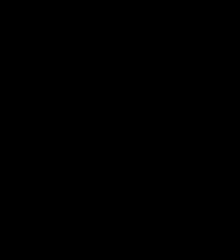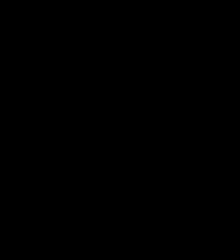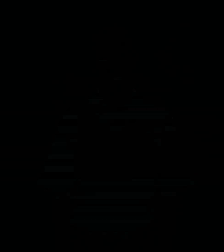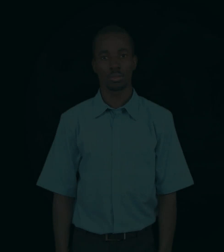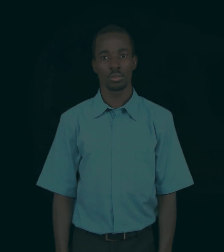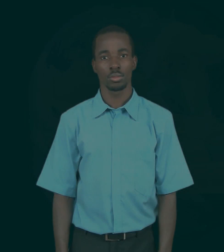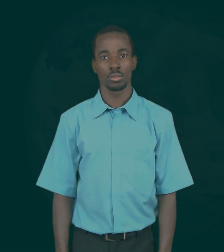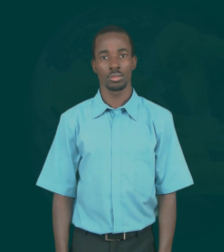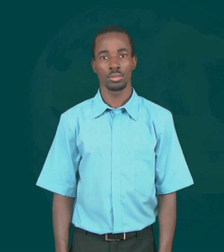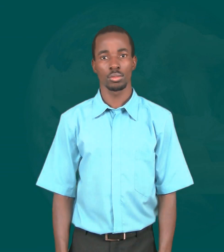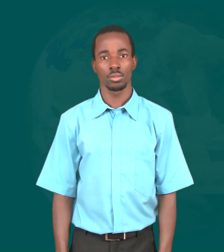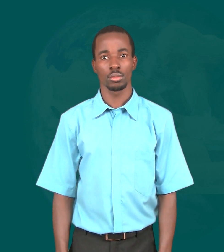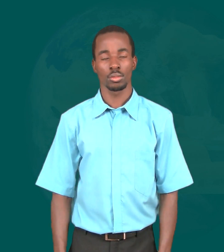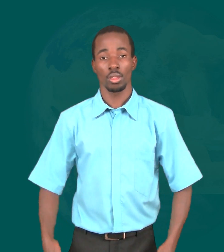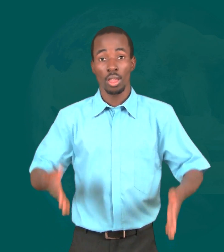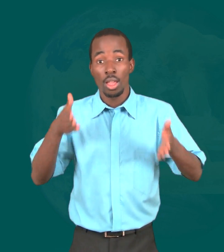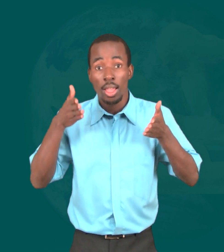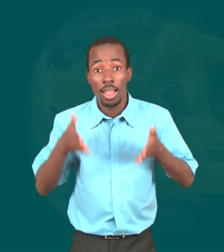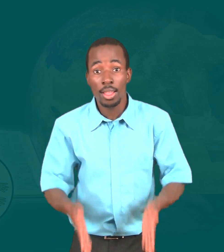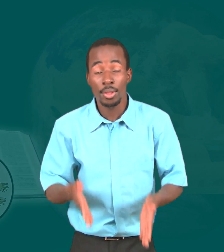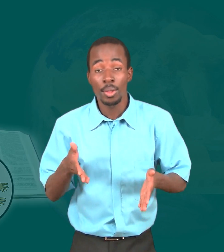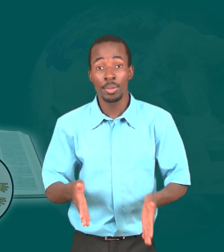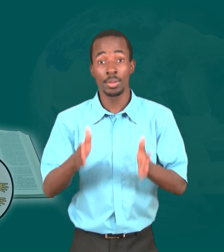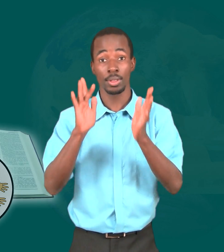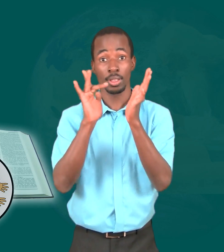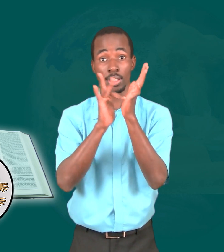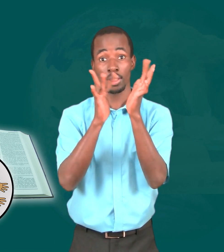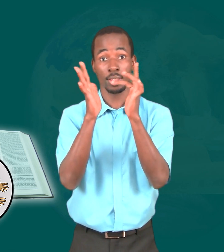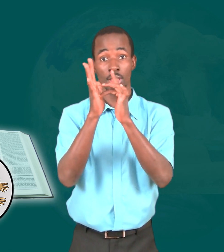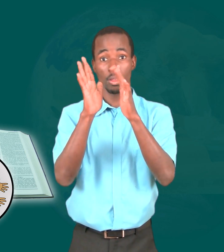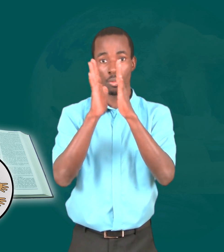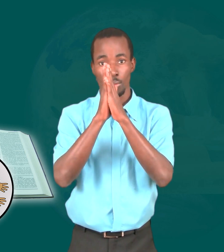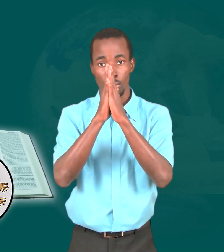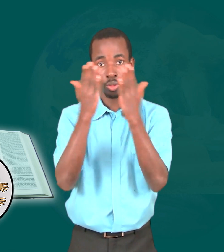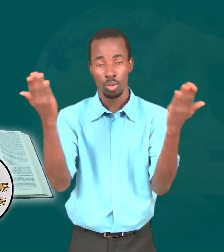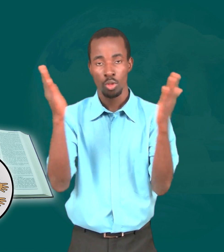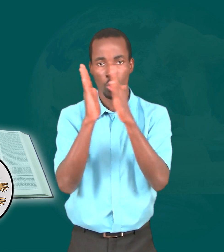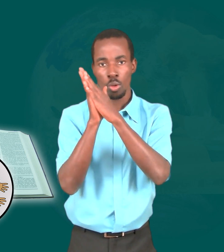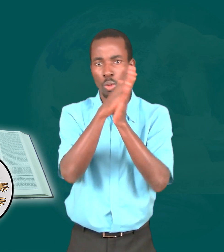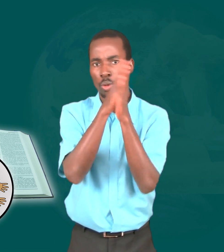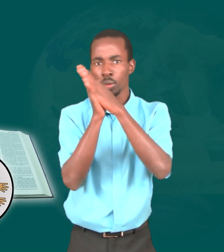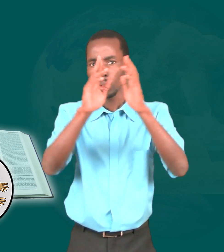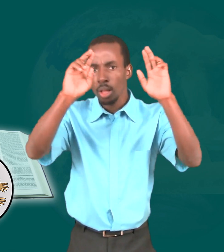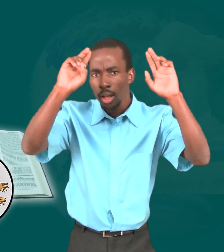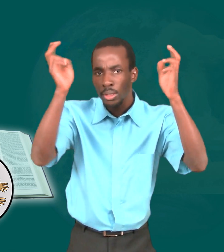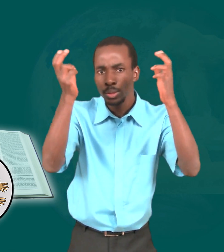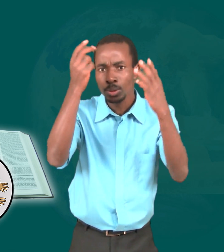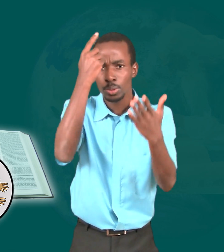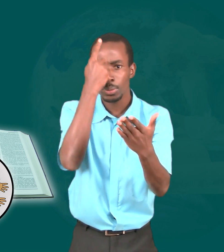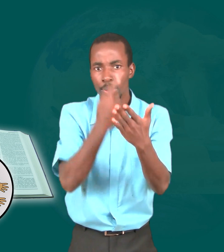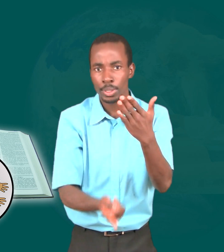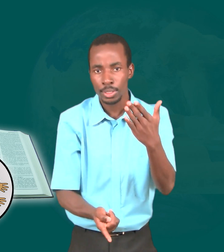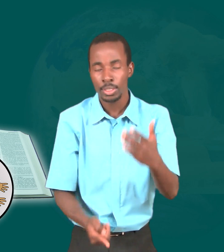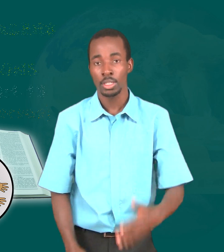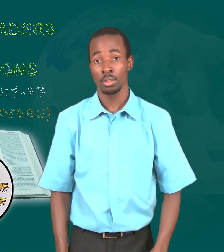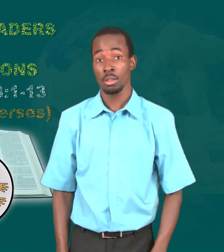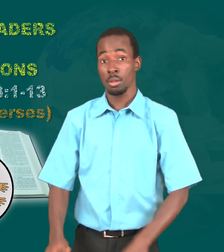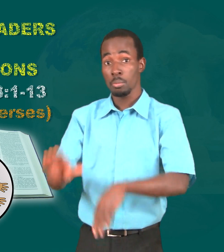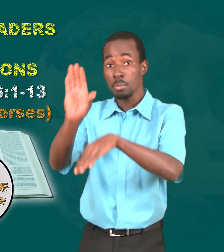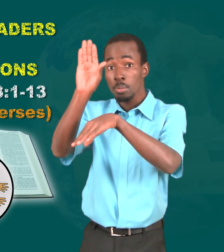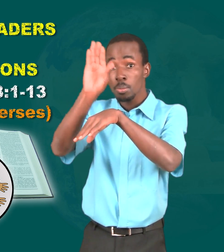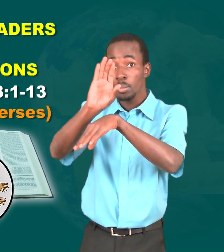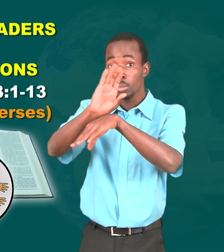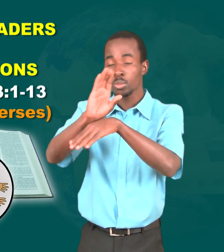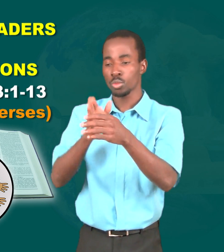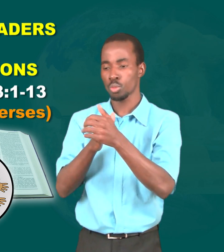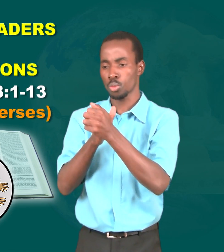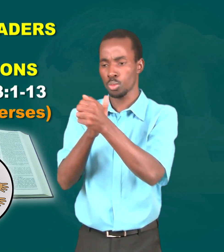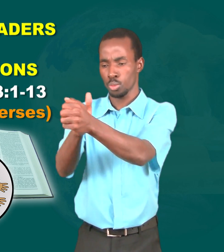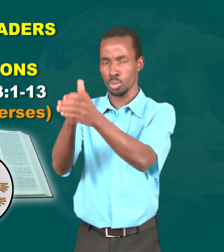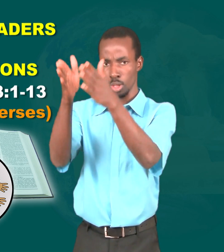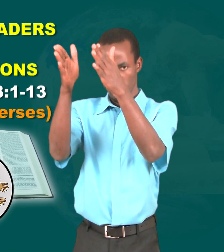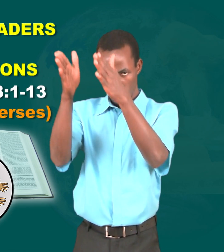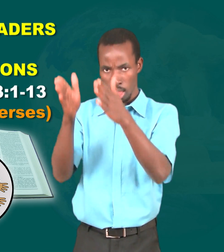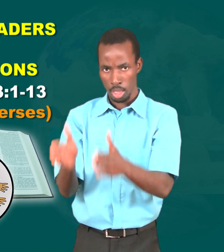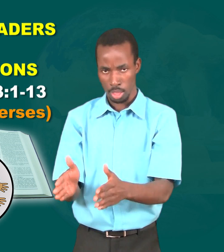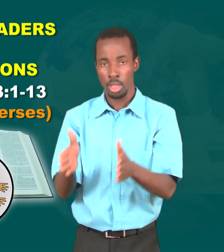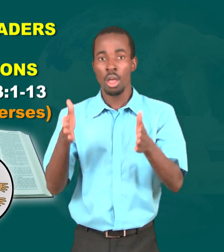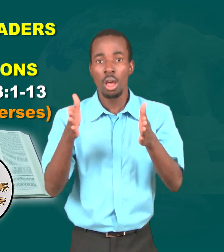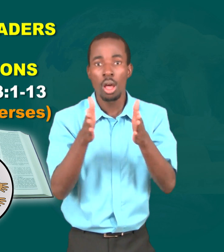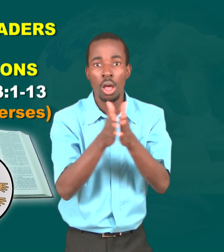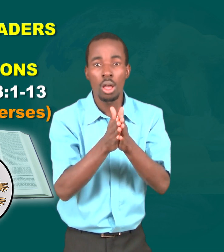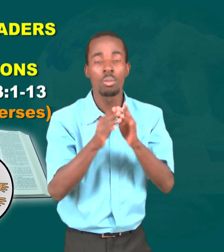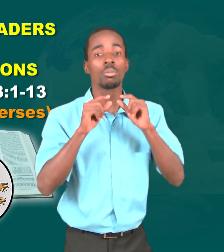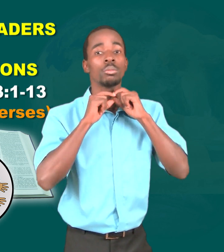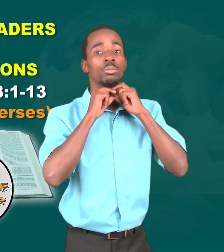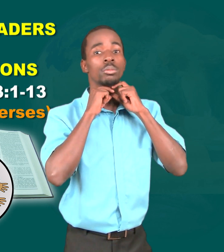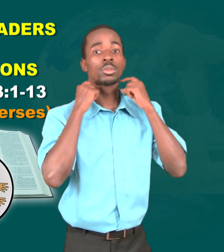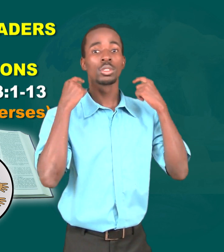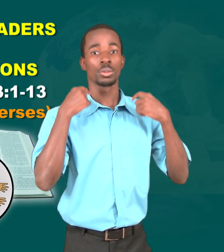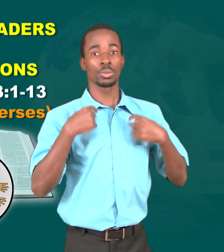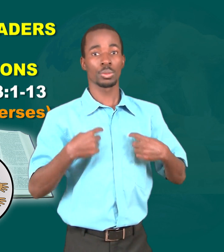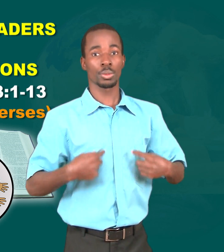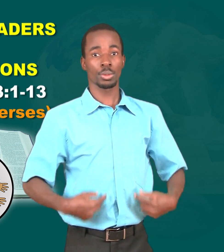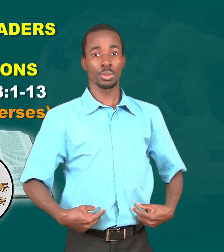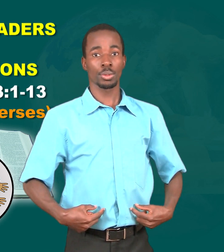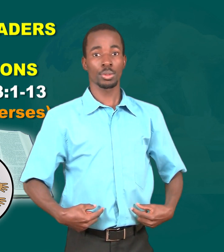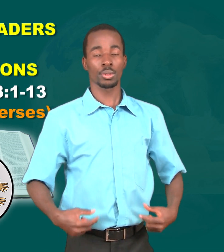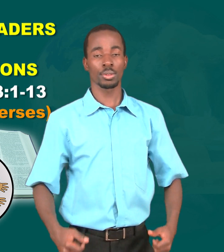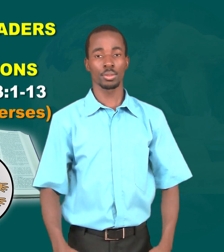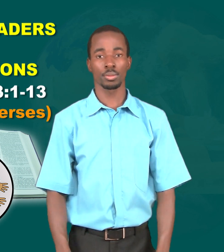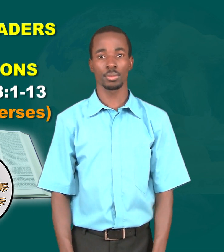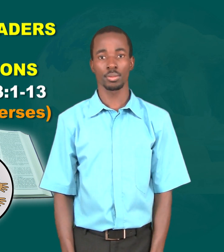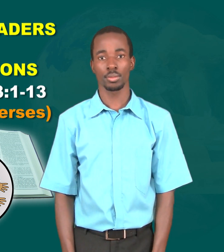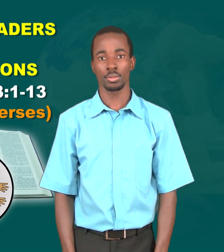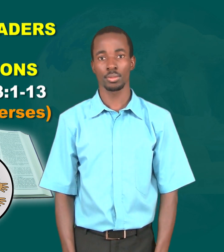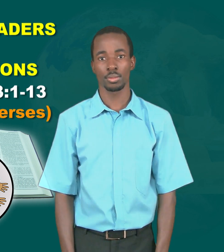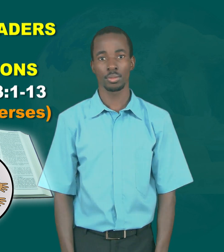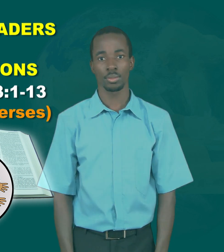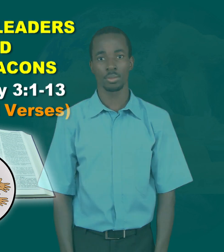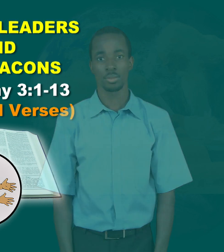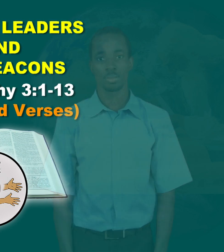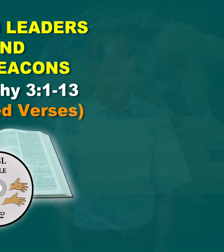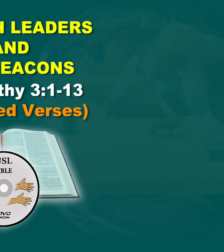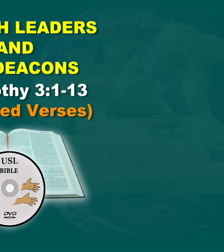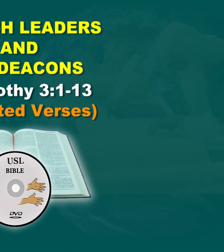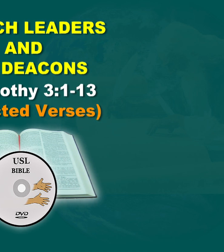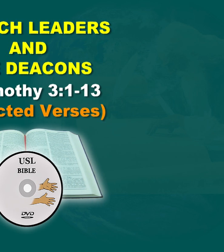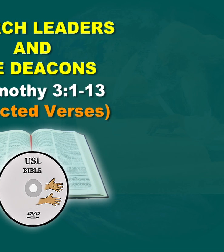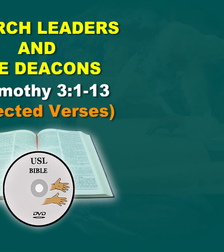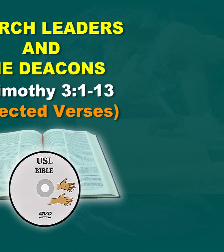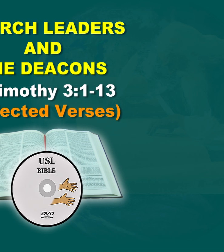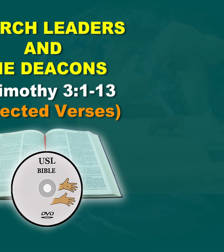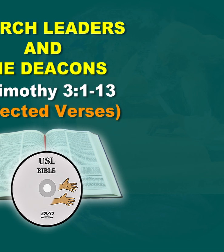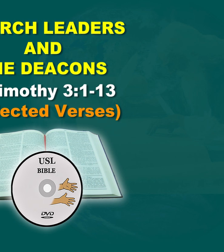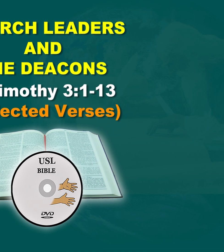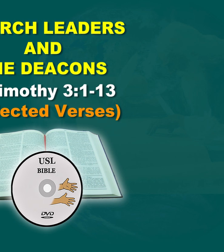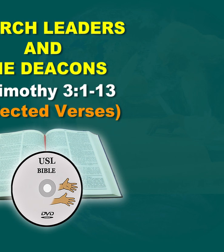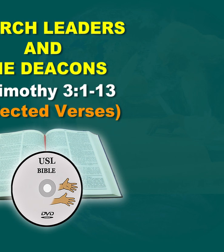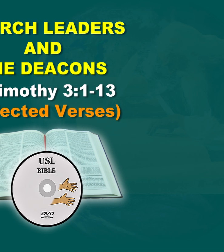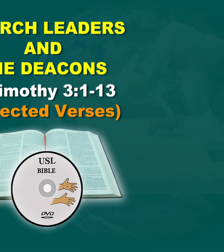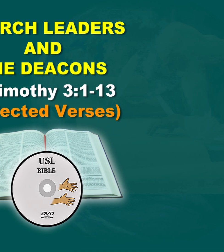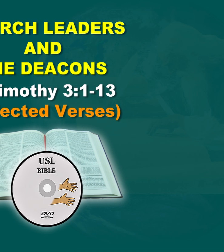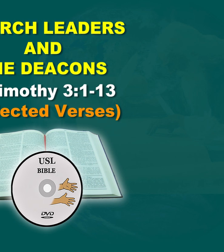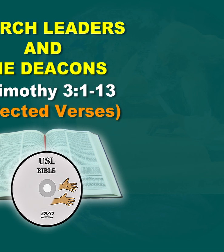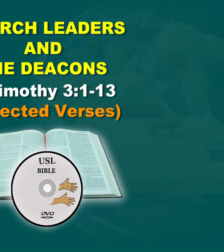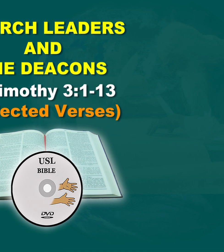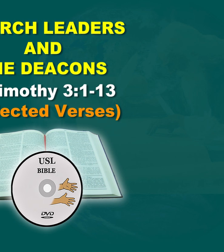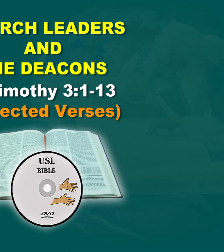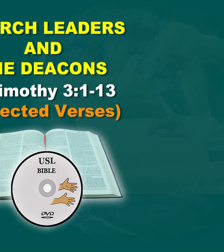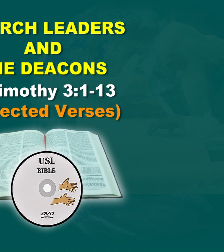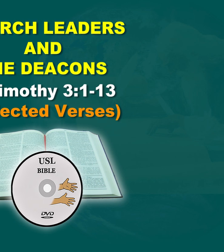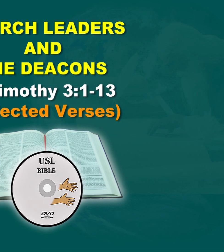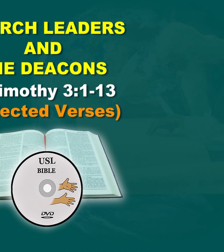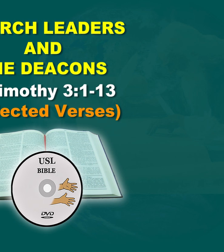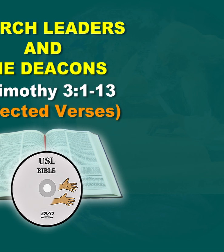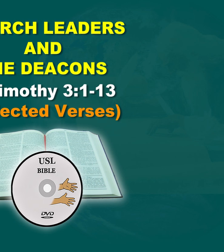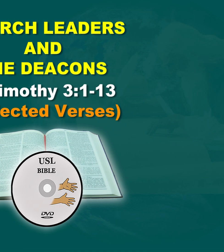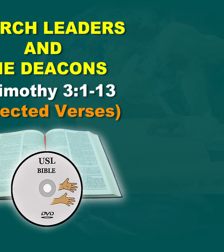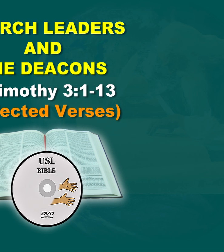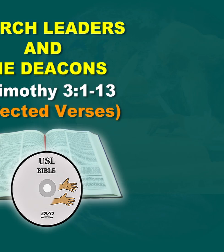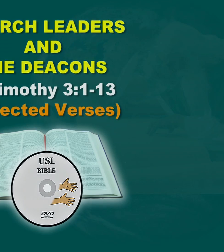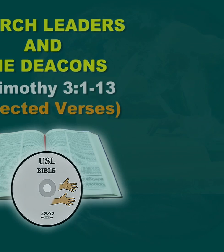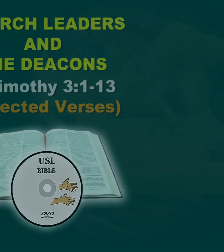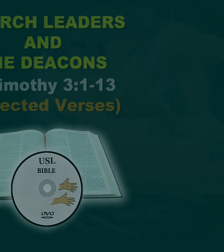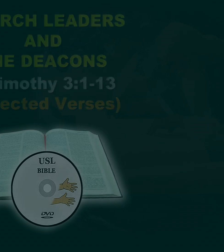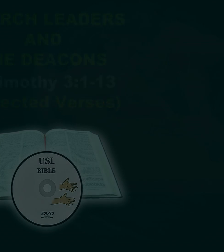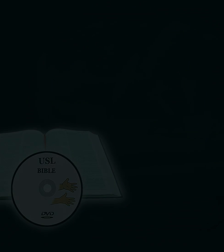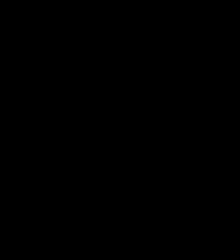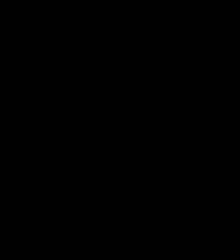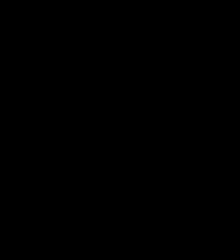Church leaders and the deacons